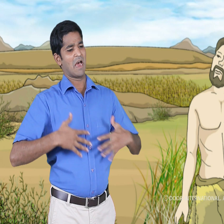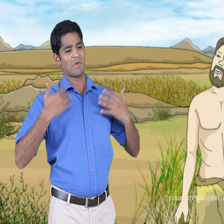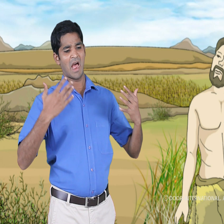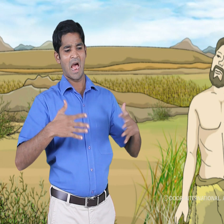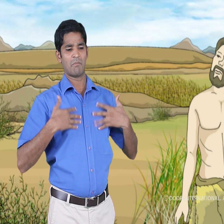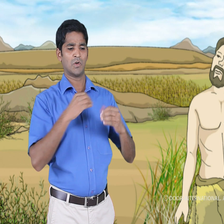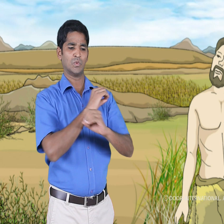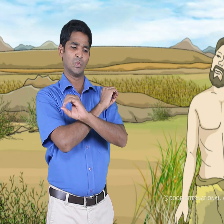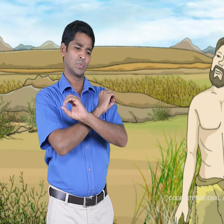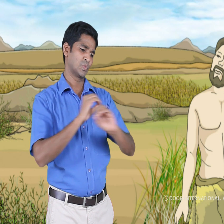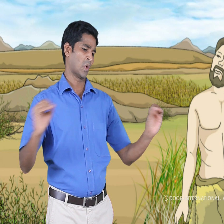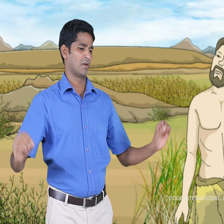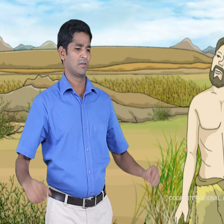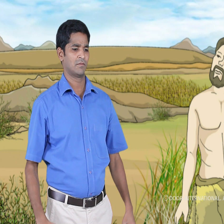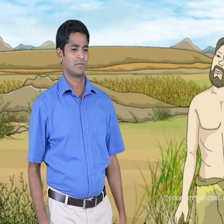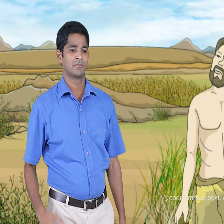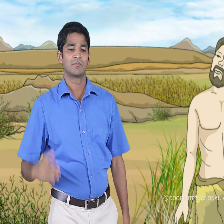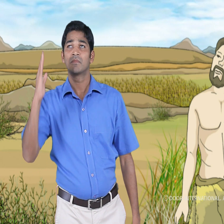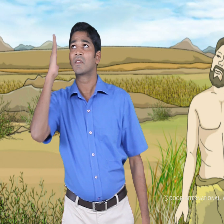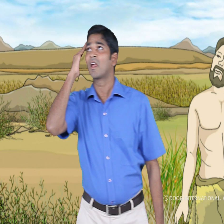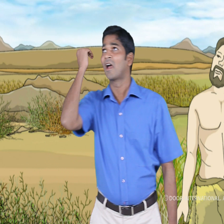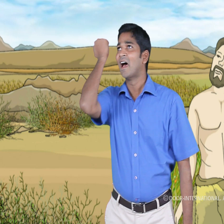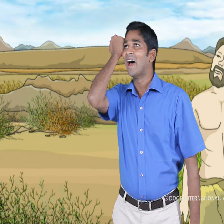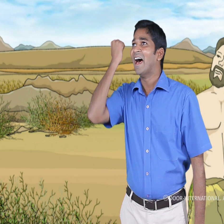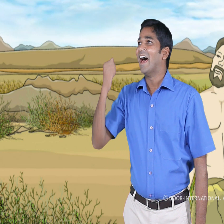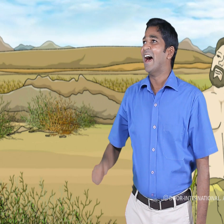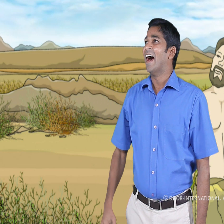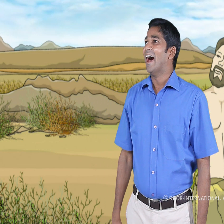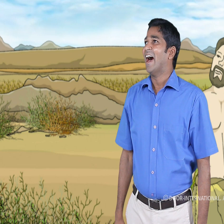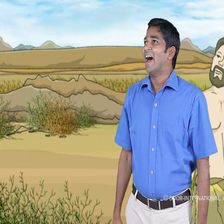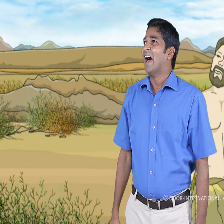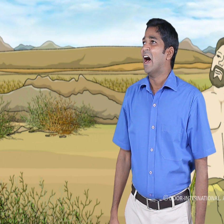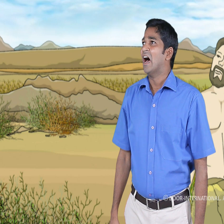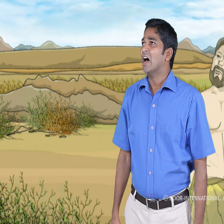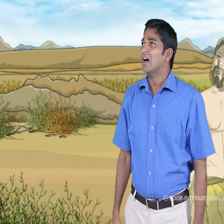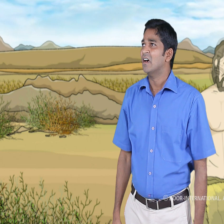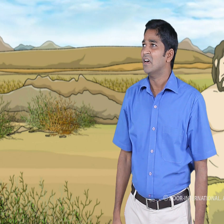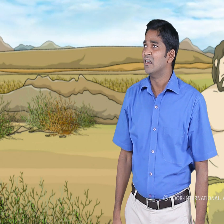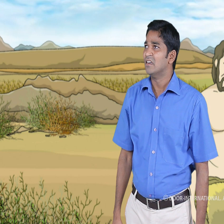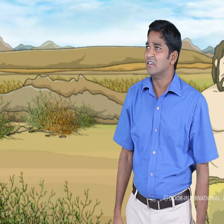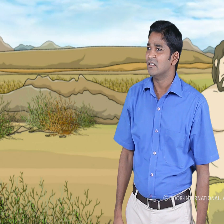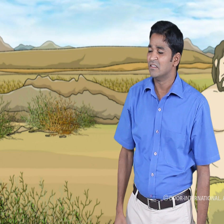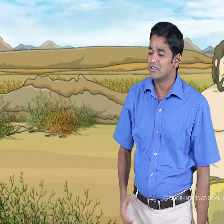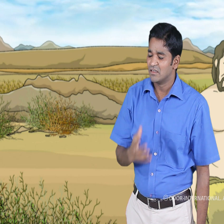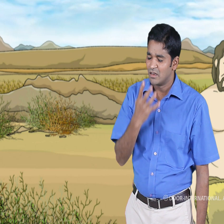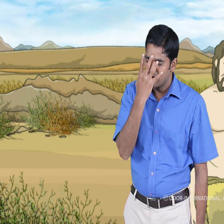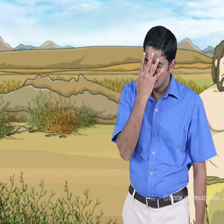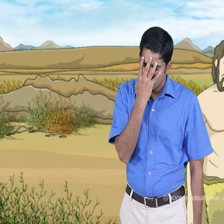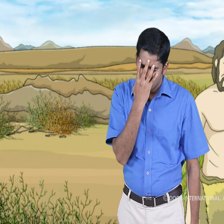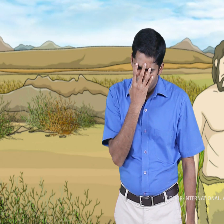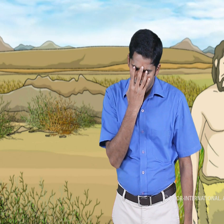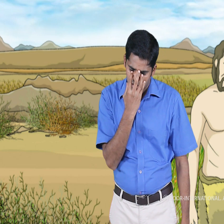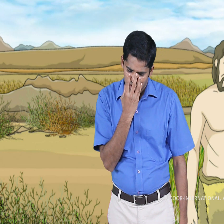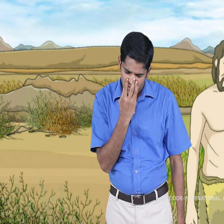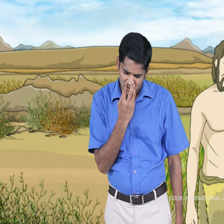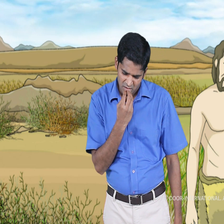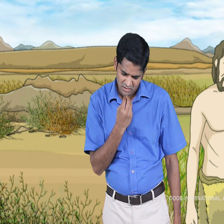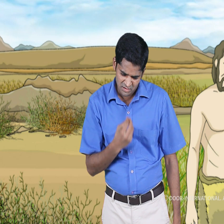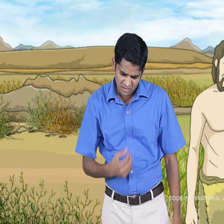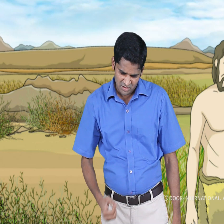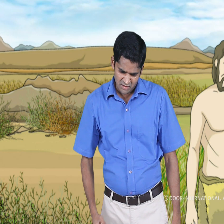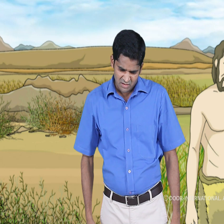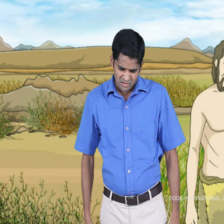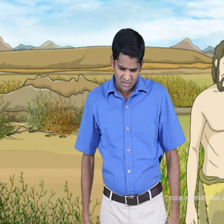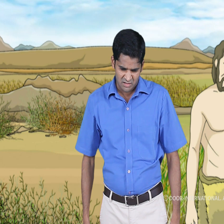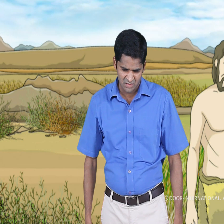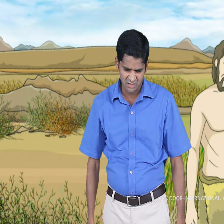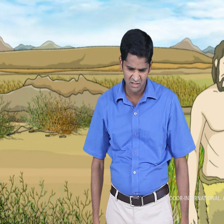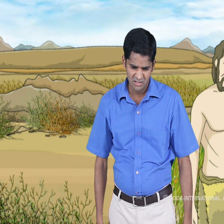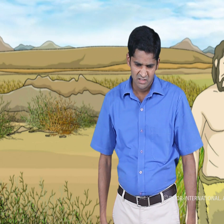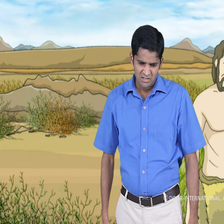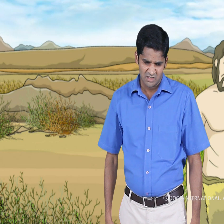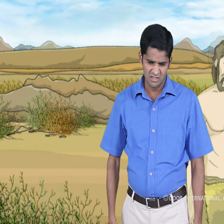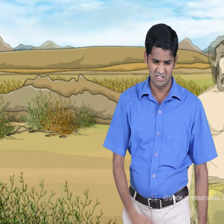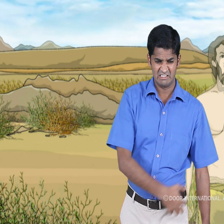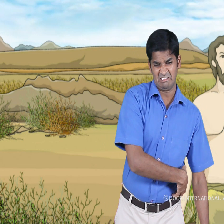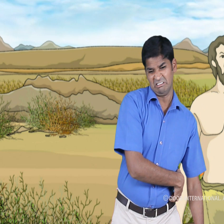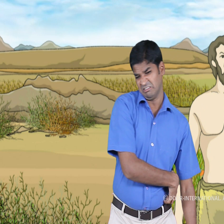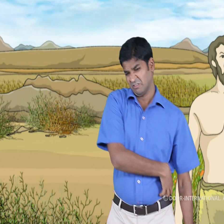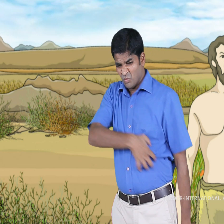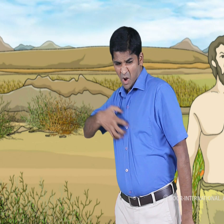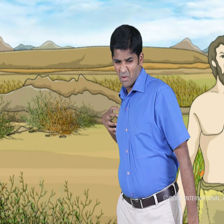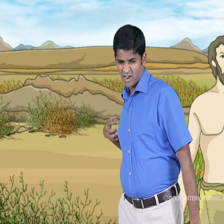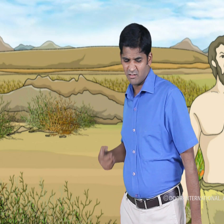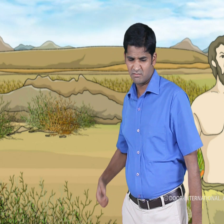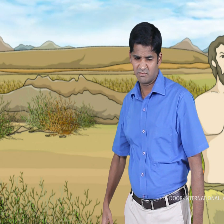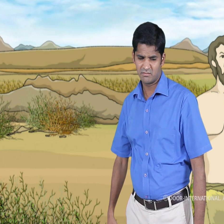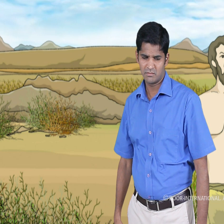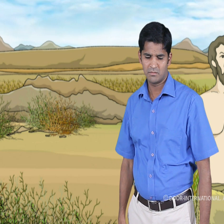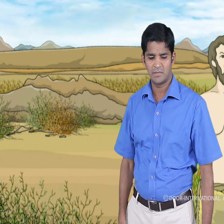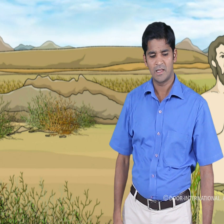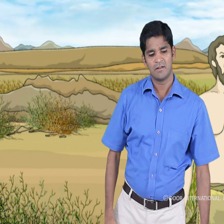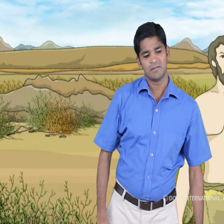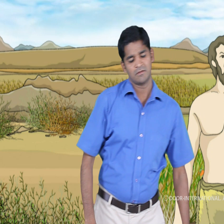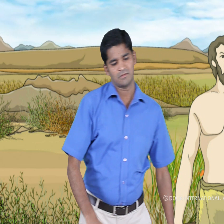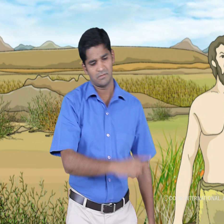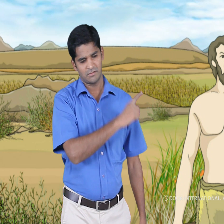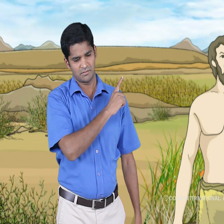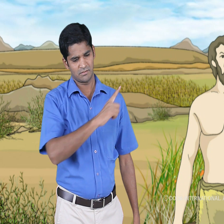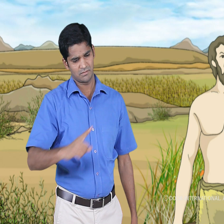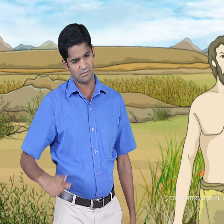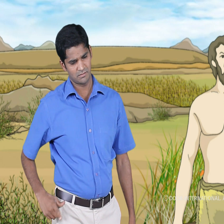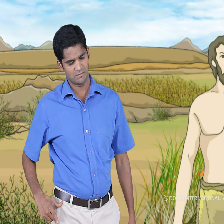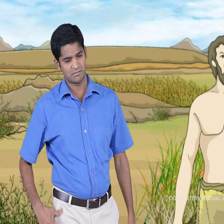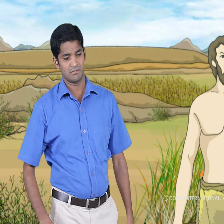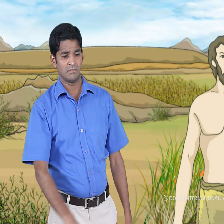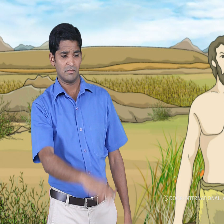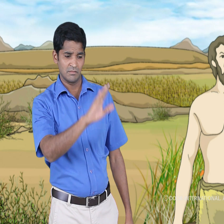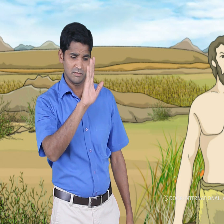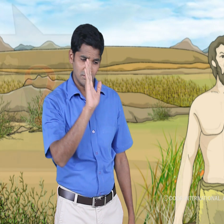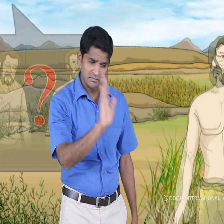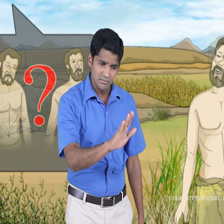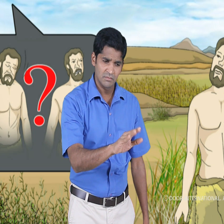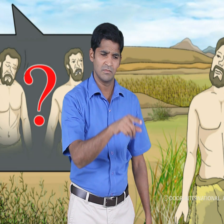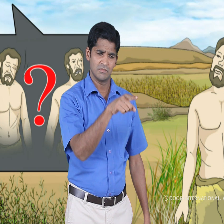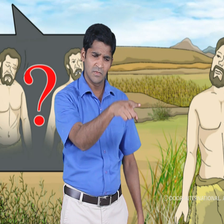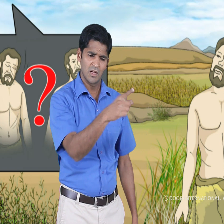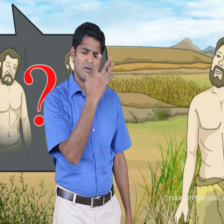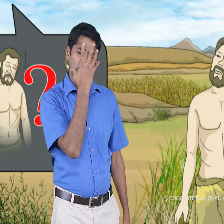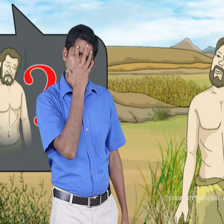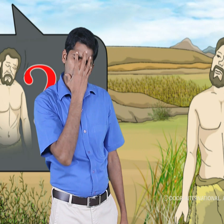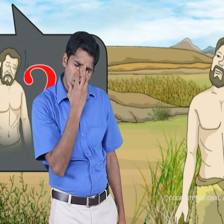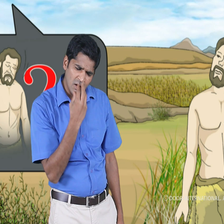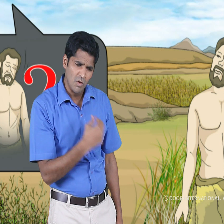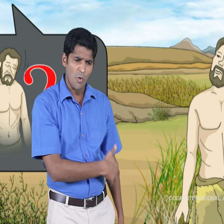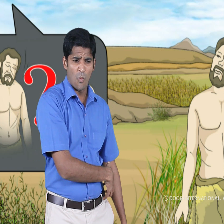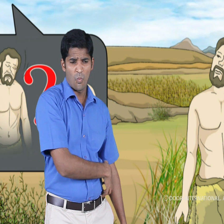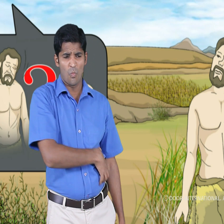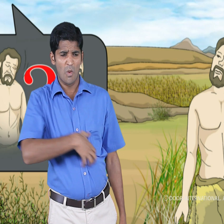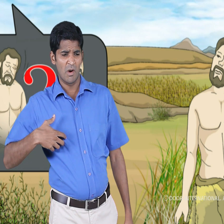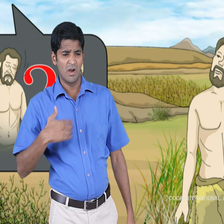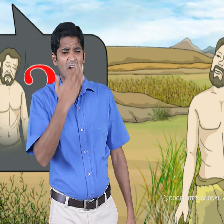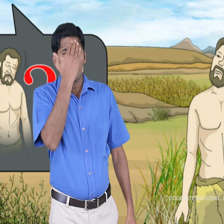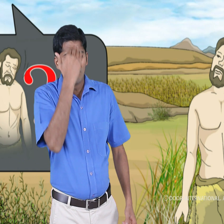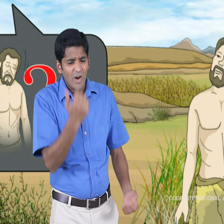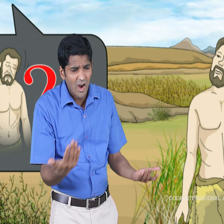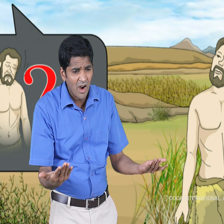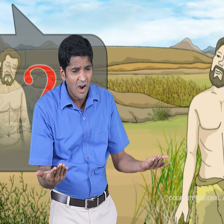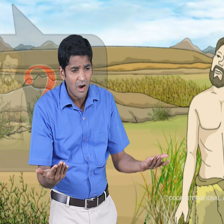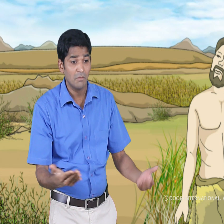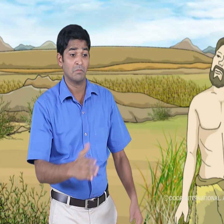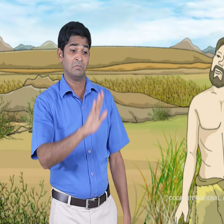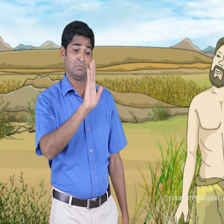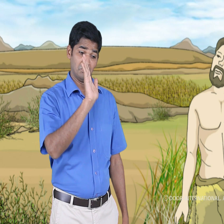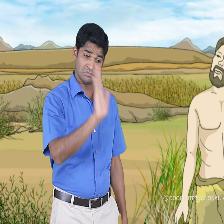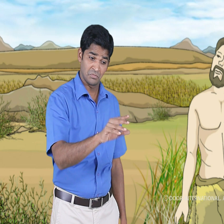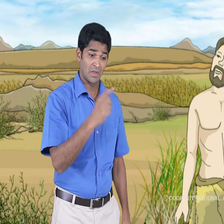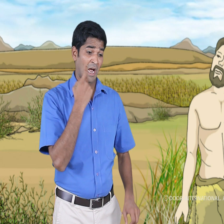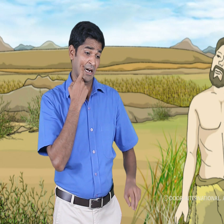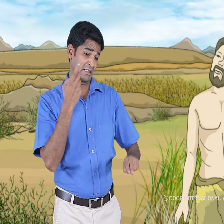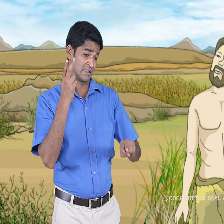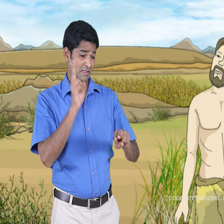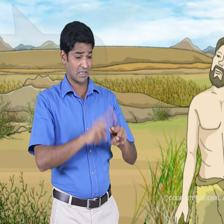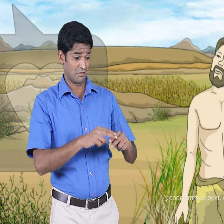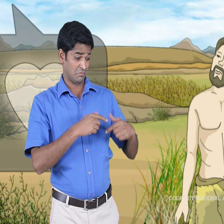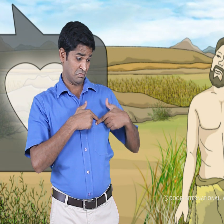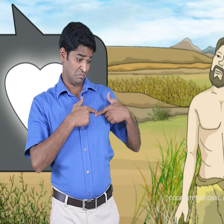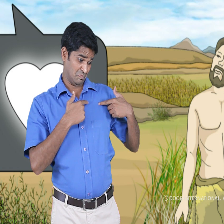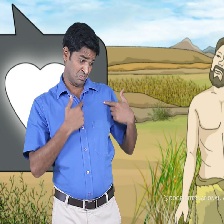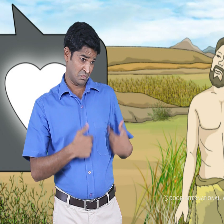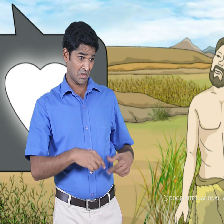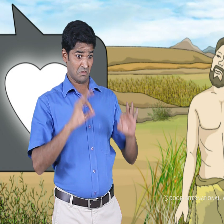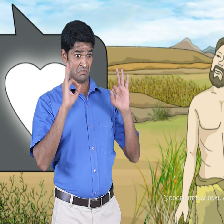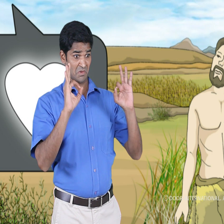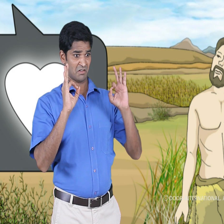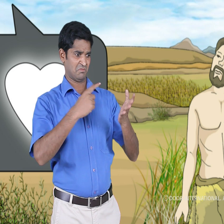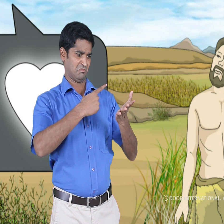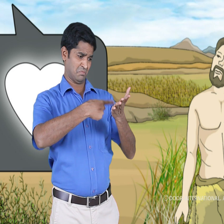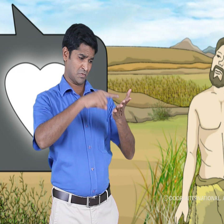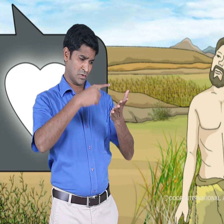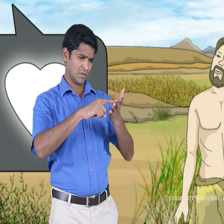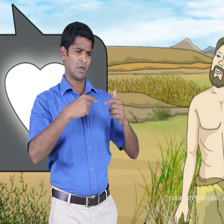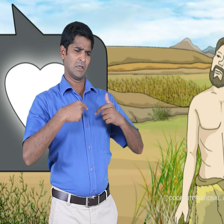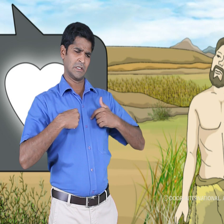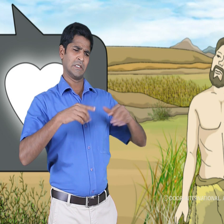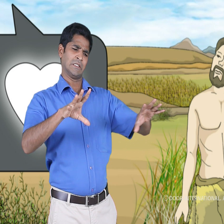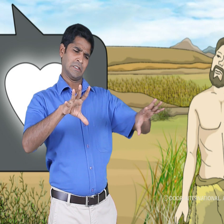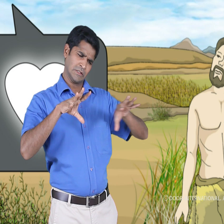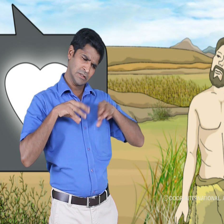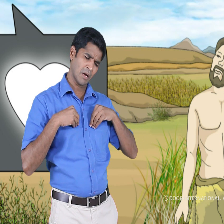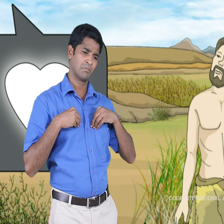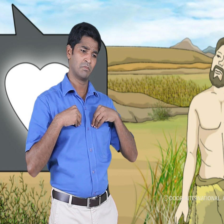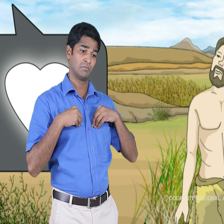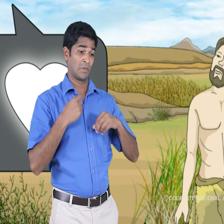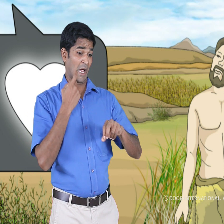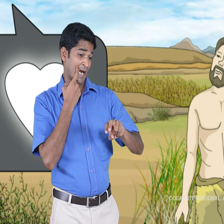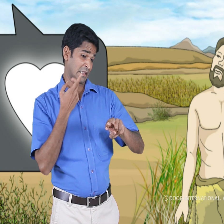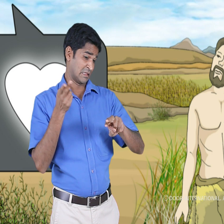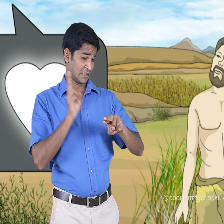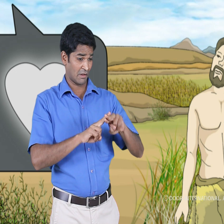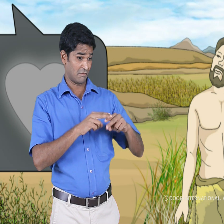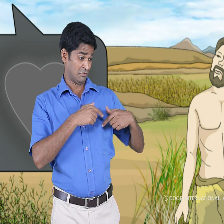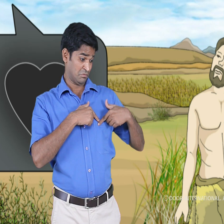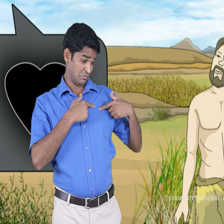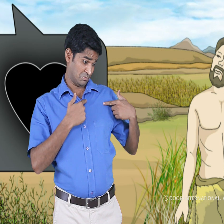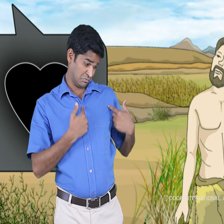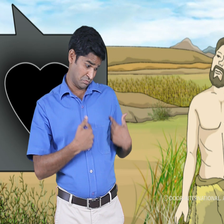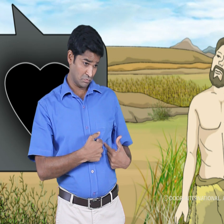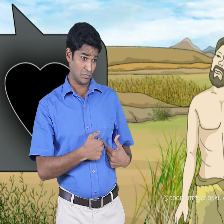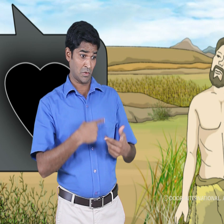So Cain became very angry, and his countenance fell. “Why are you angry,” said the LORD to Cain, “and why has your countenance fallen? If you do what is right, will you not be accepted?